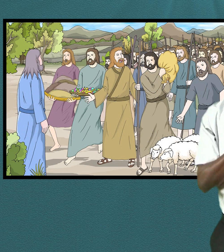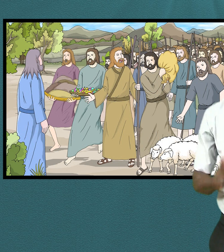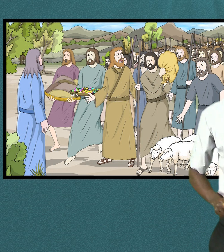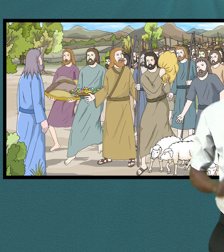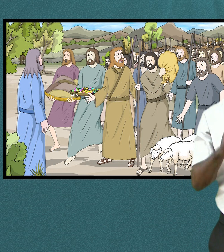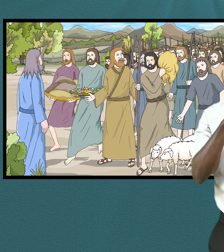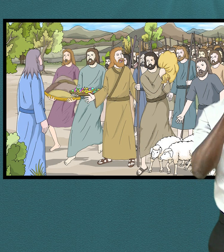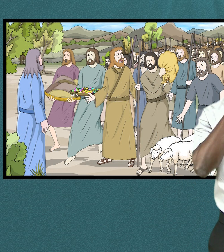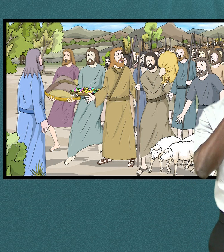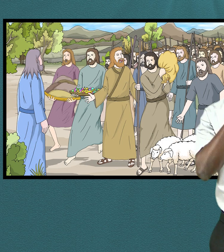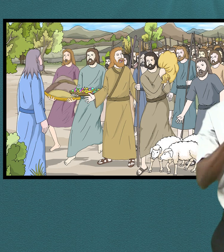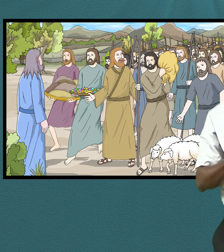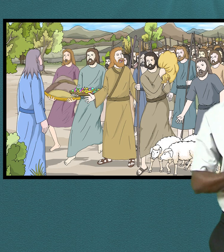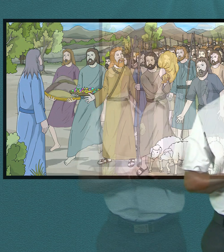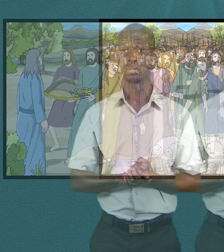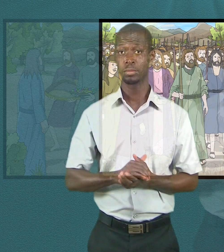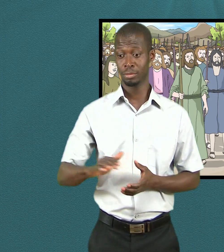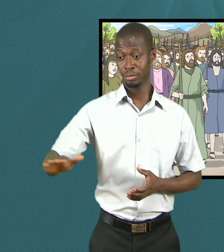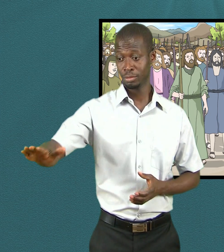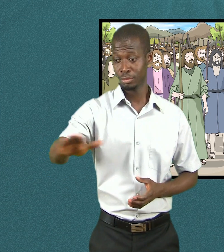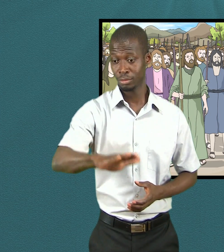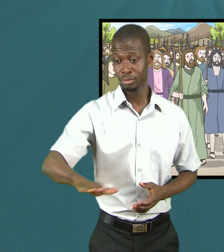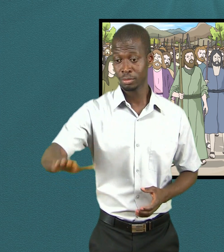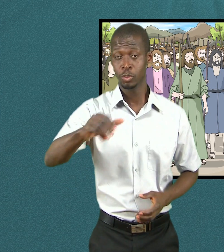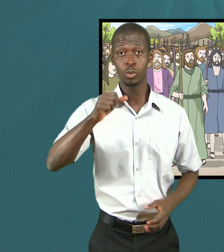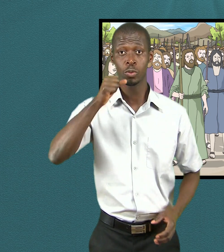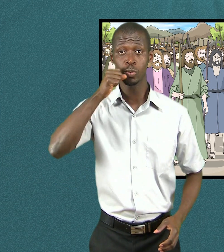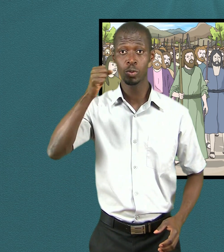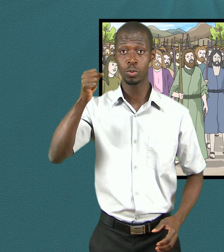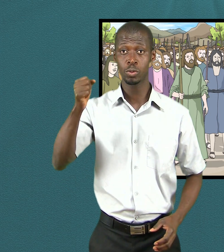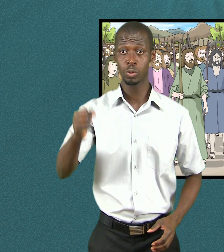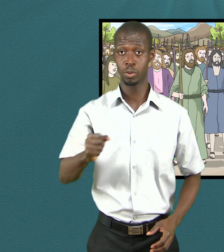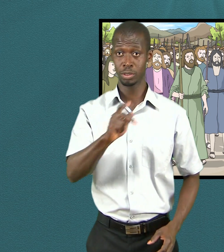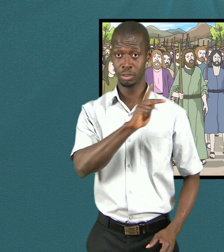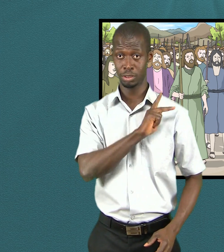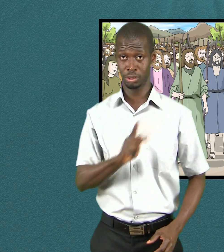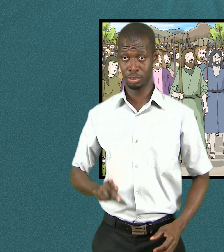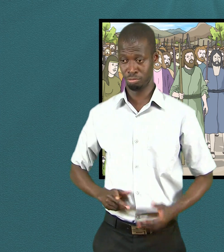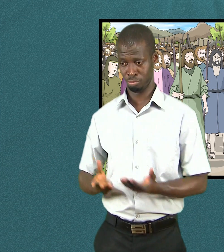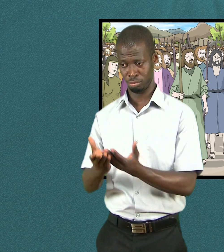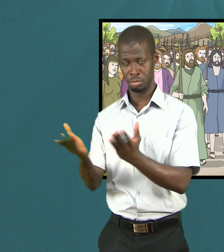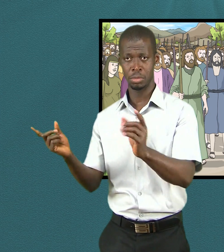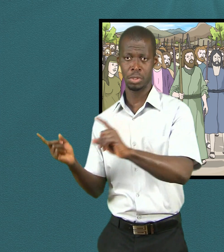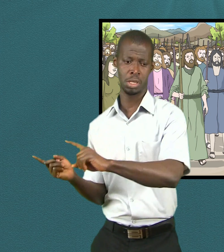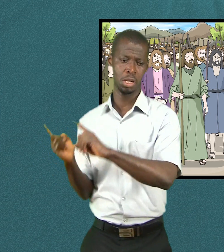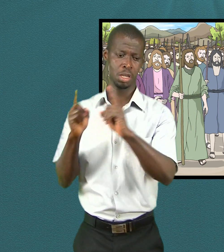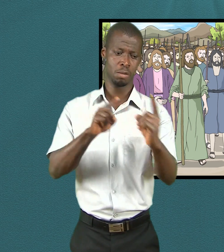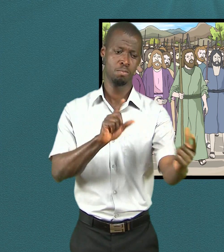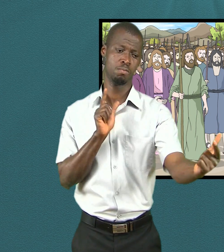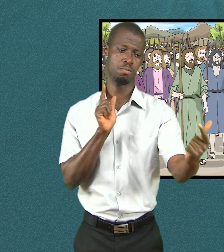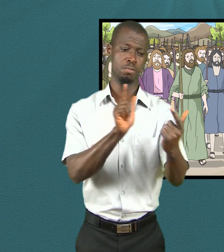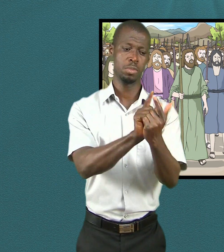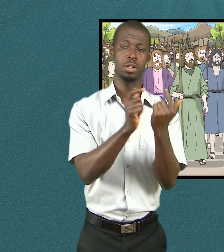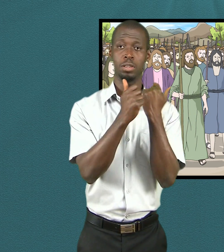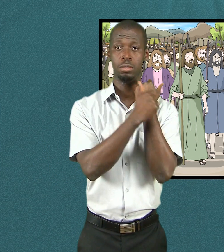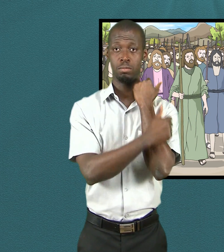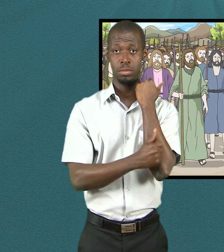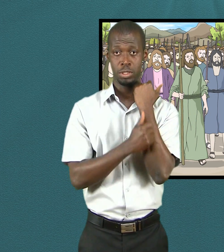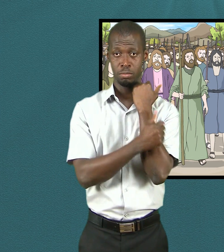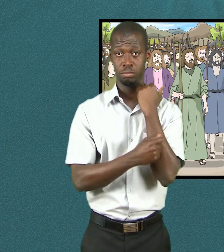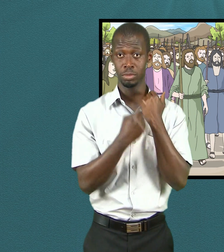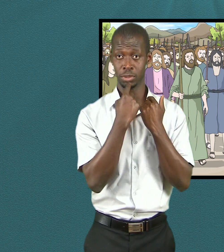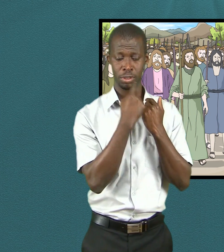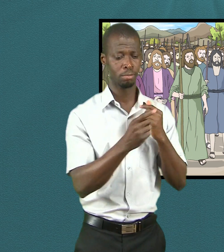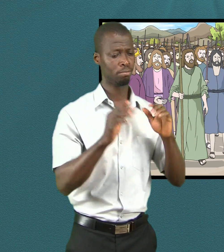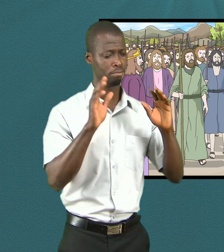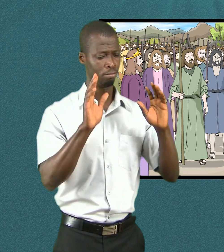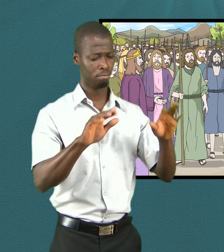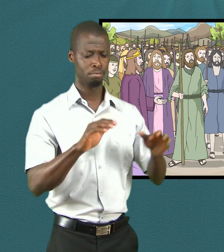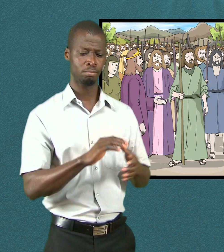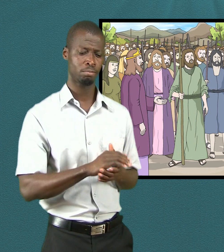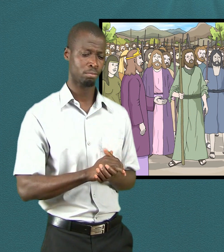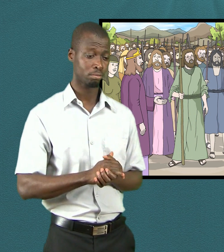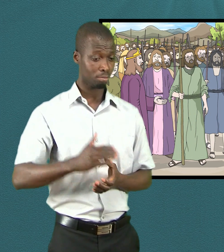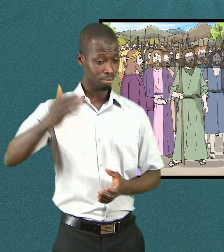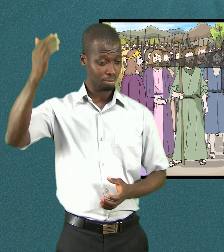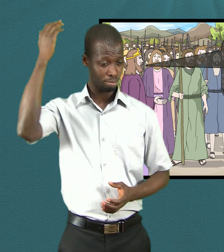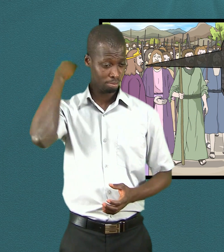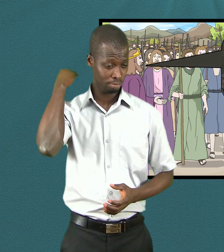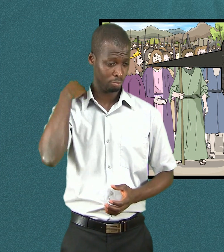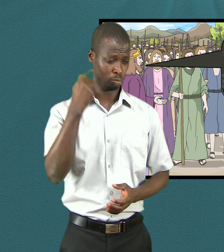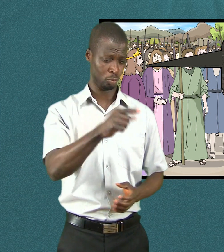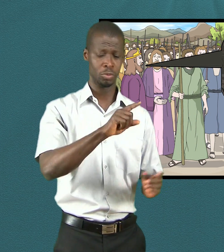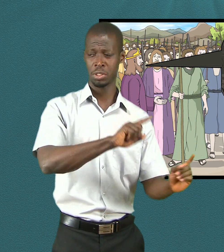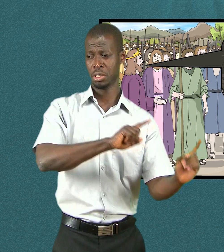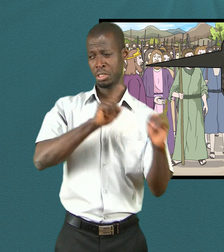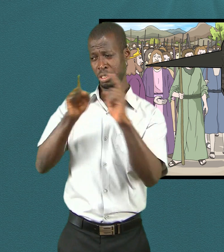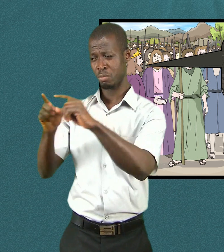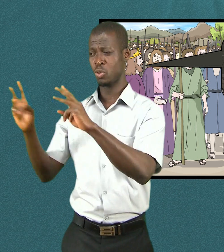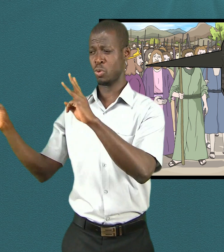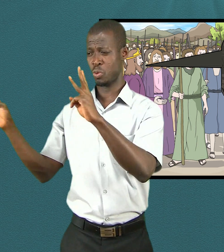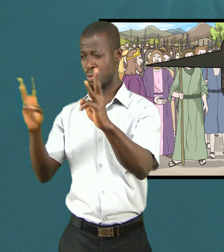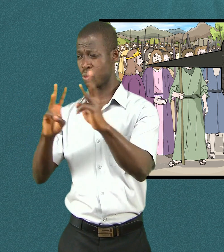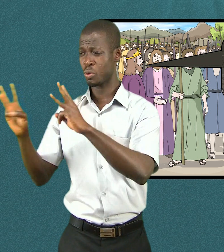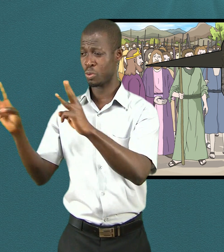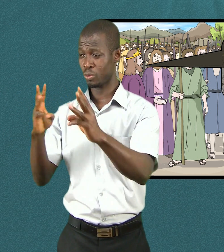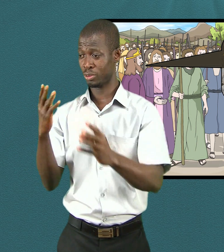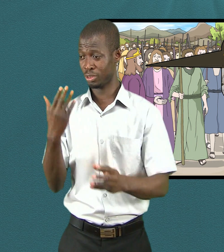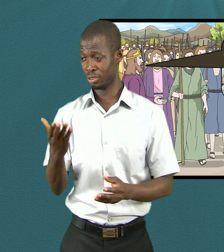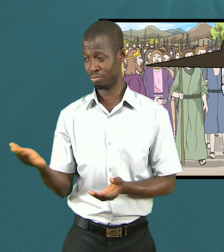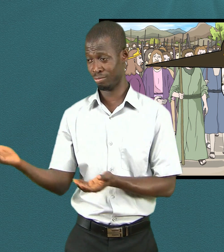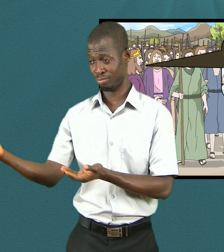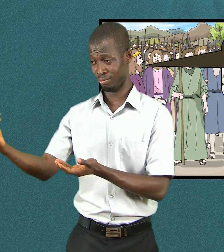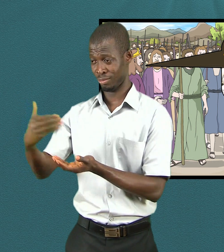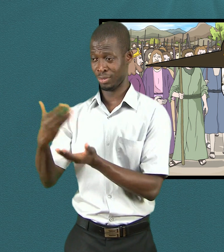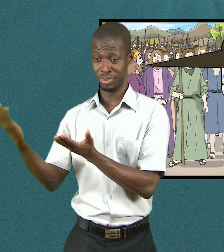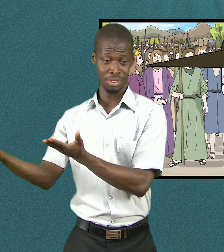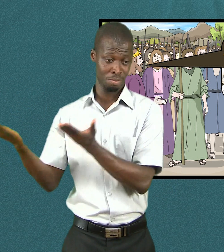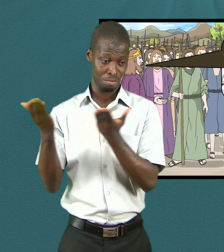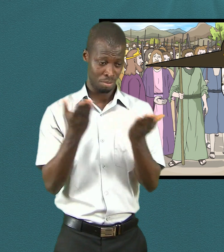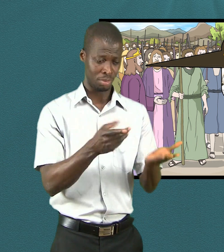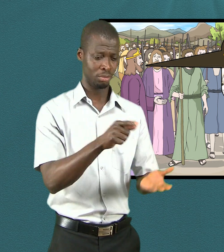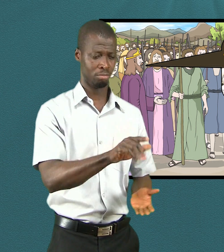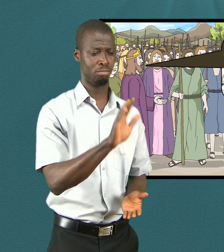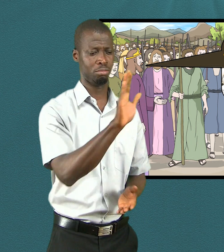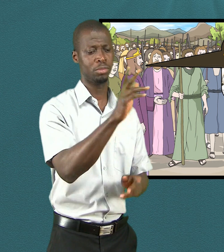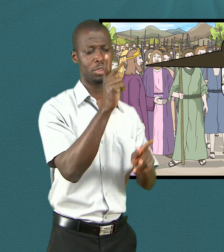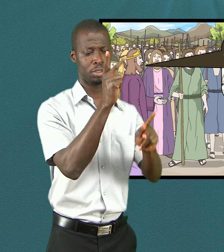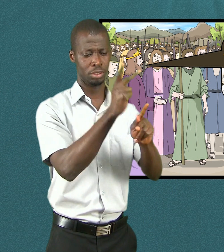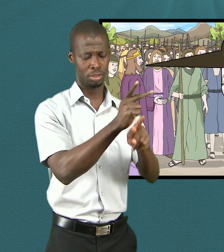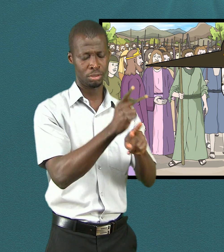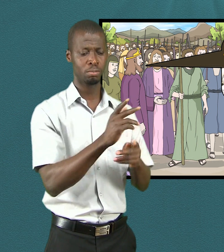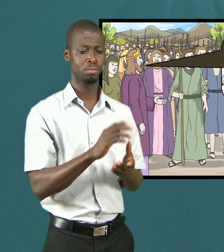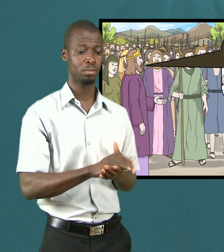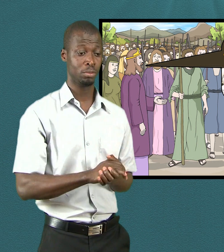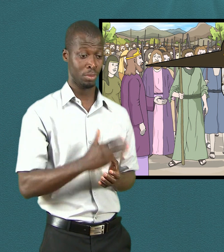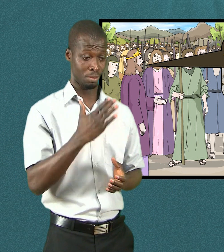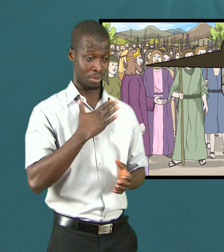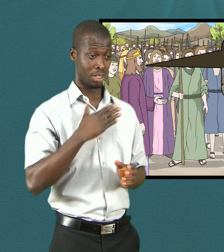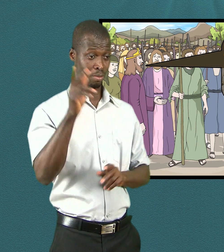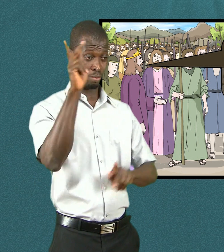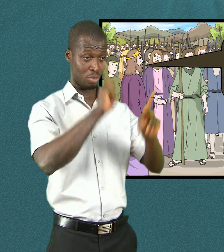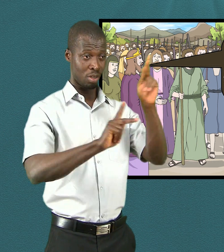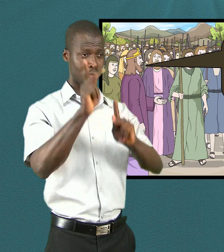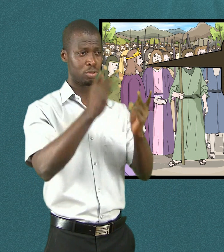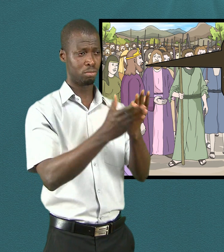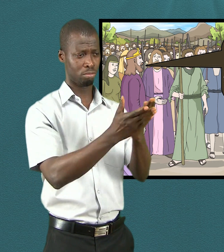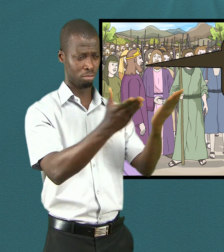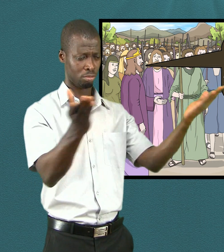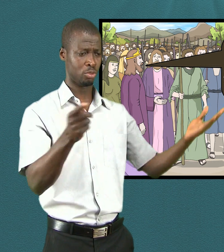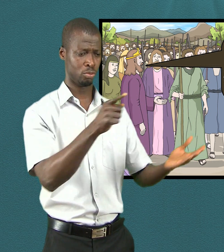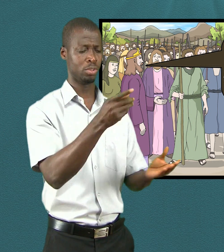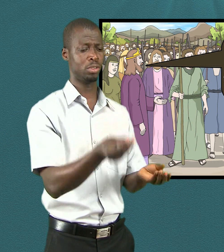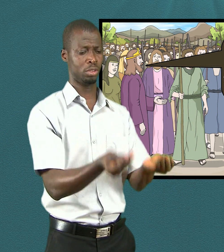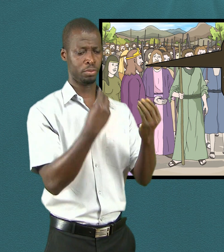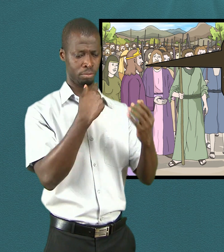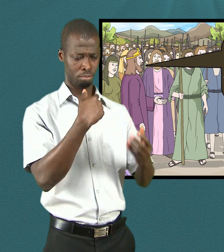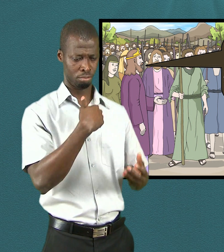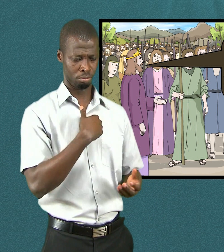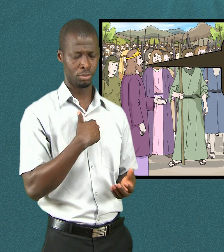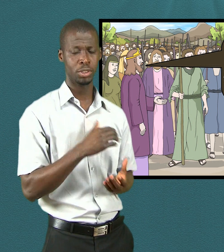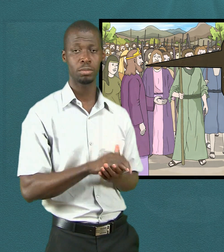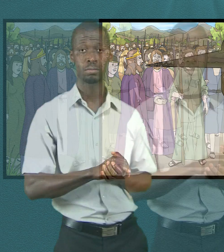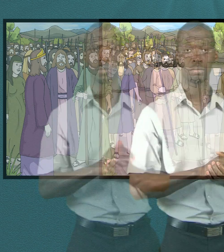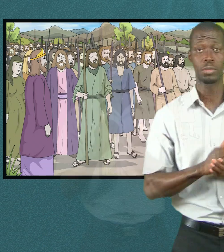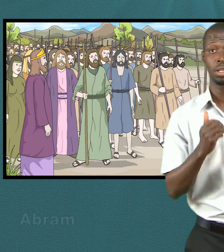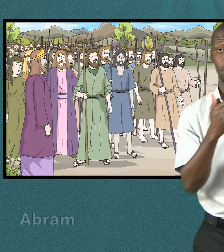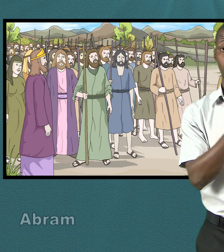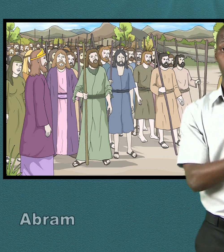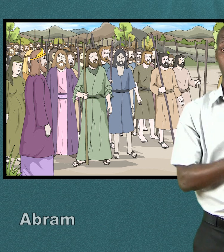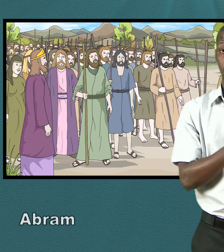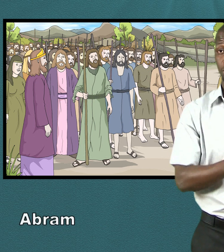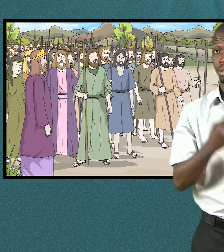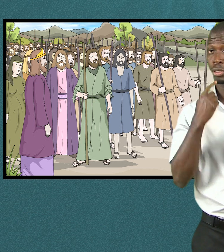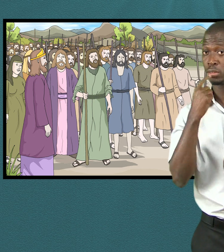The king of Sodom said to Abram, “Give me the people, but take the goods for yourself.”